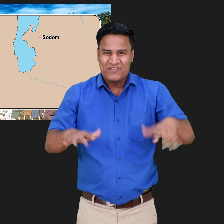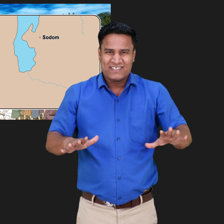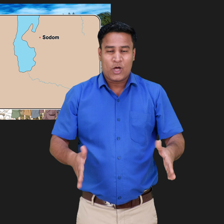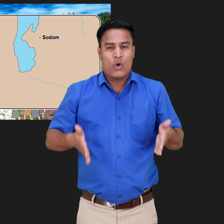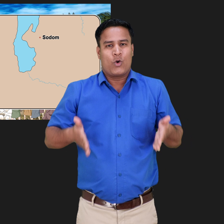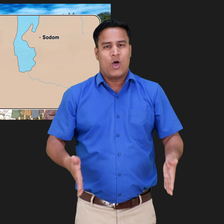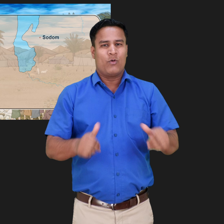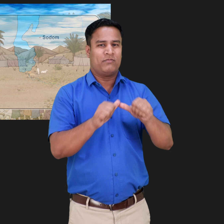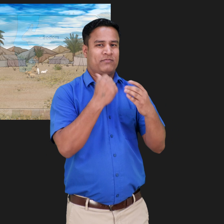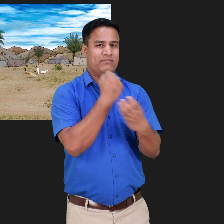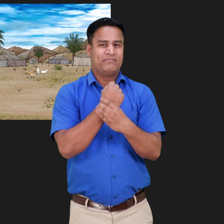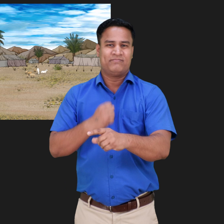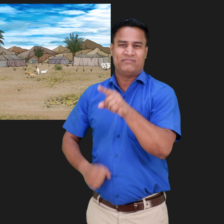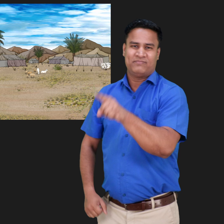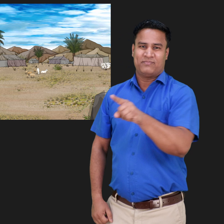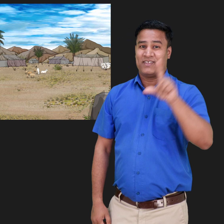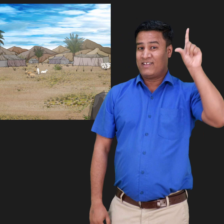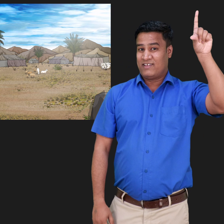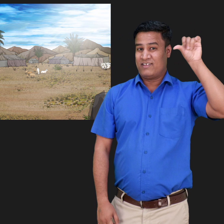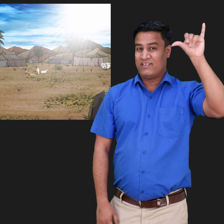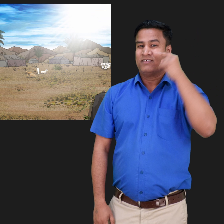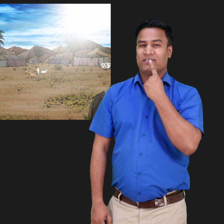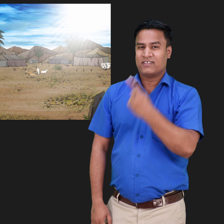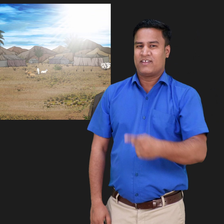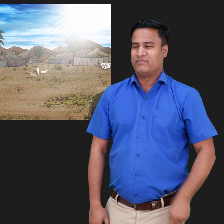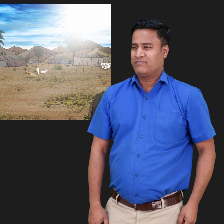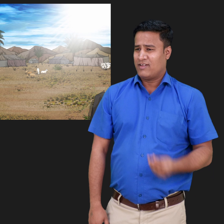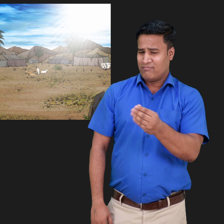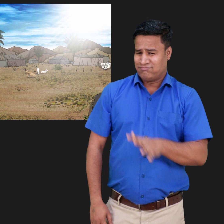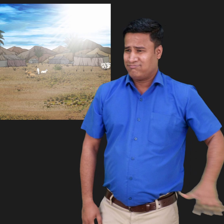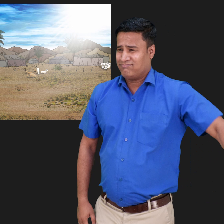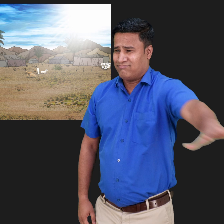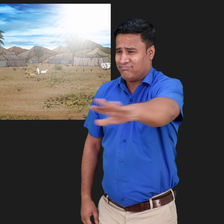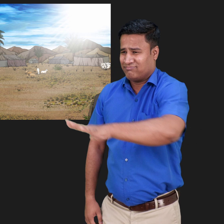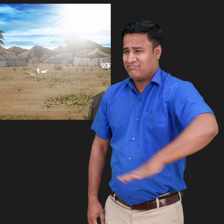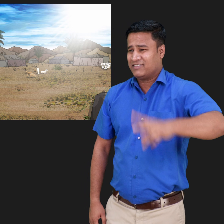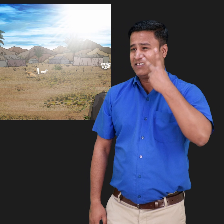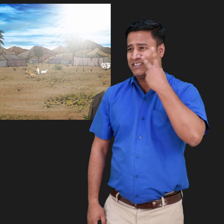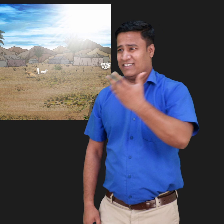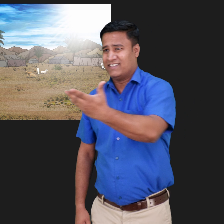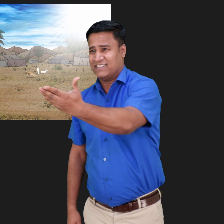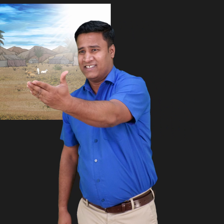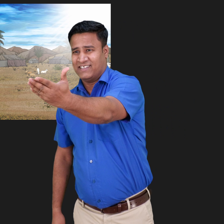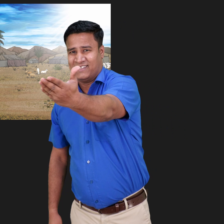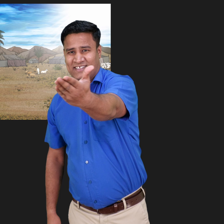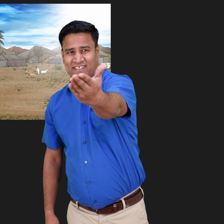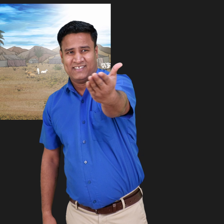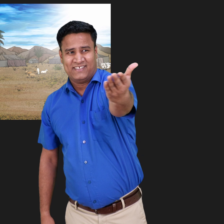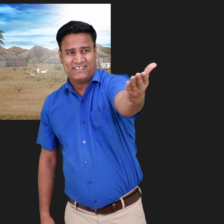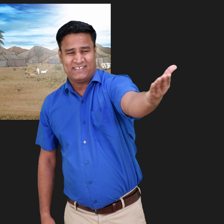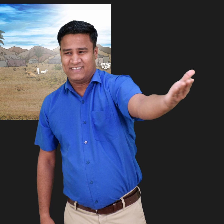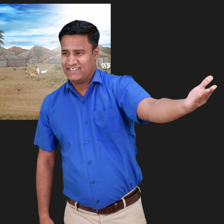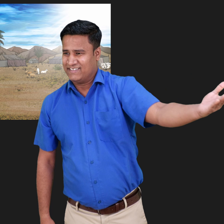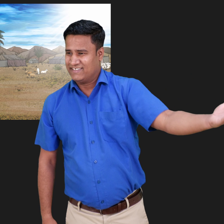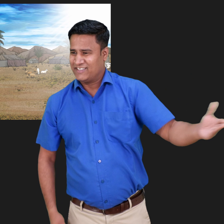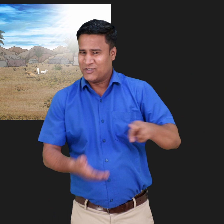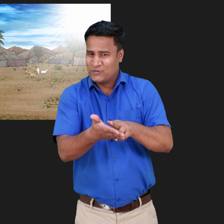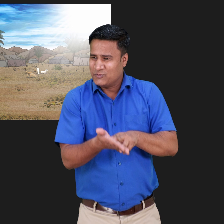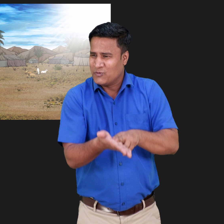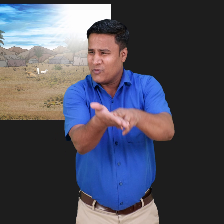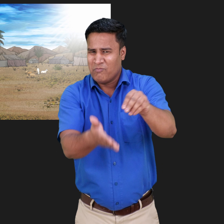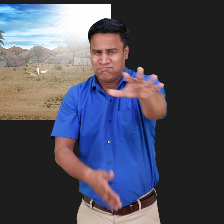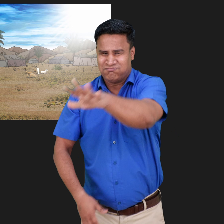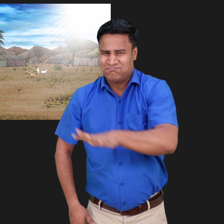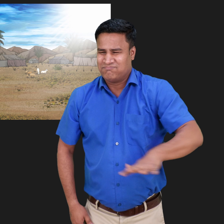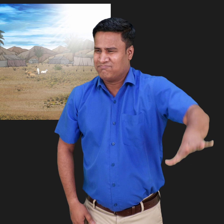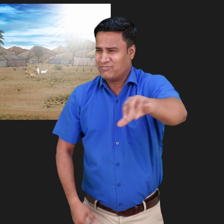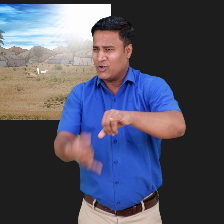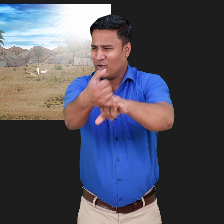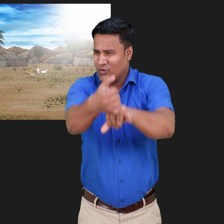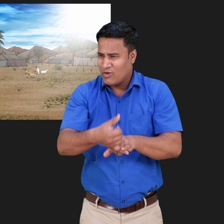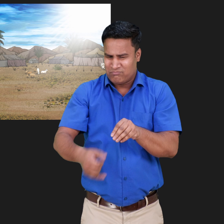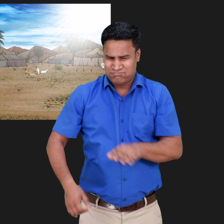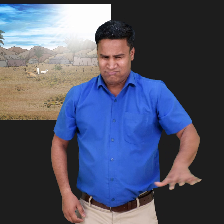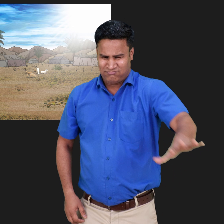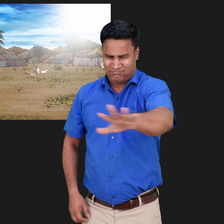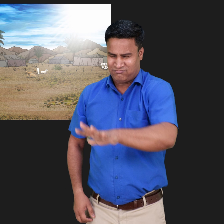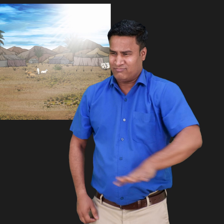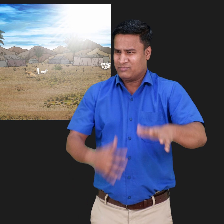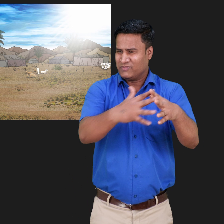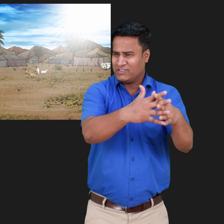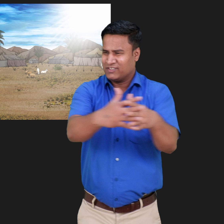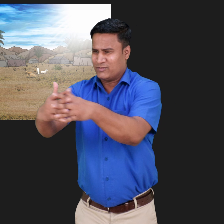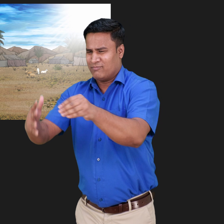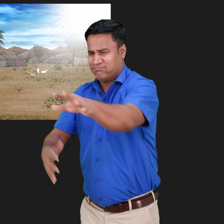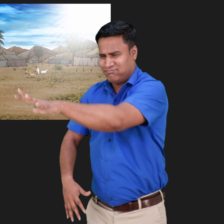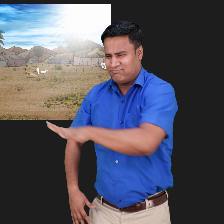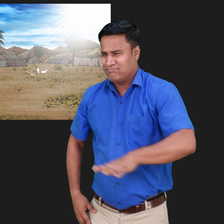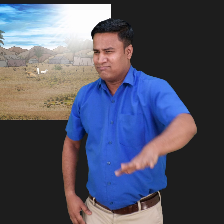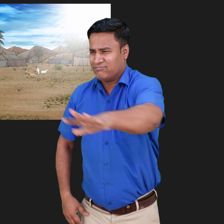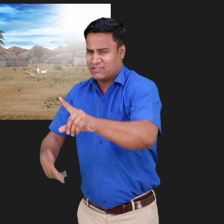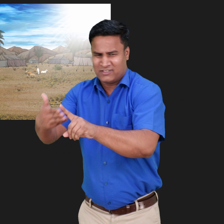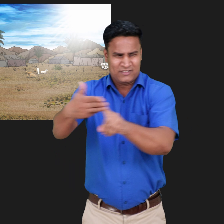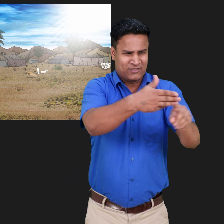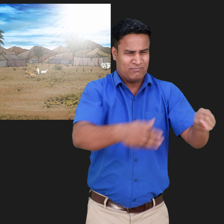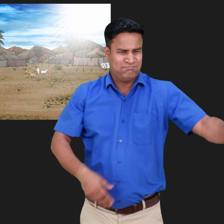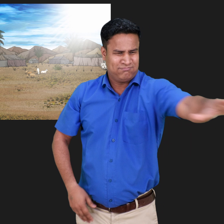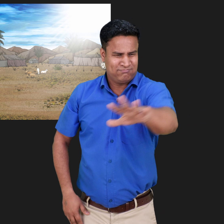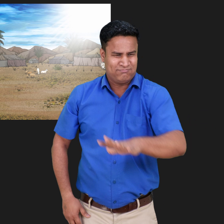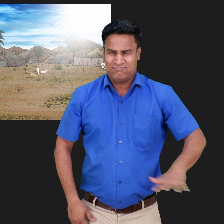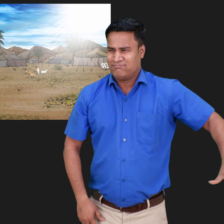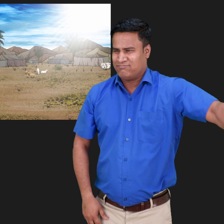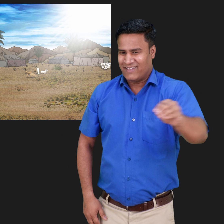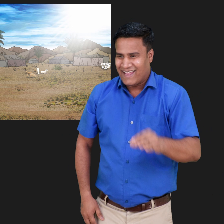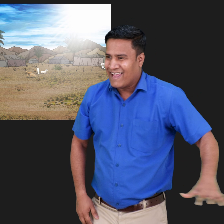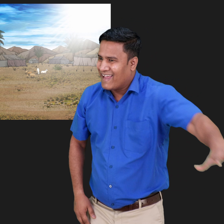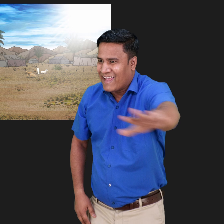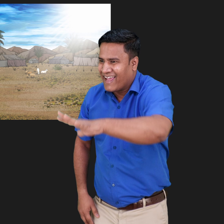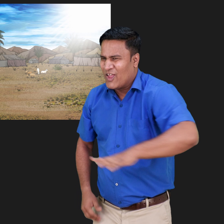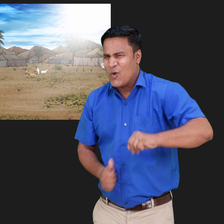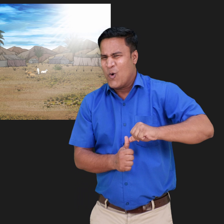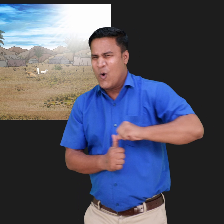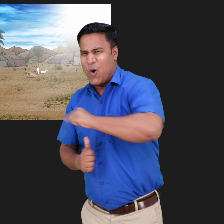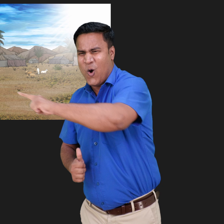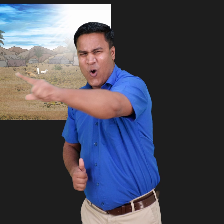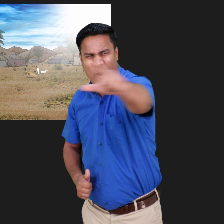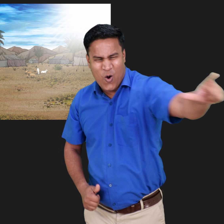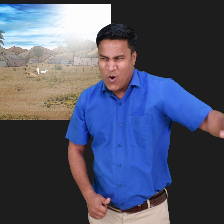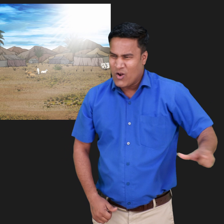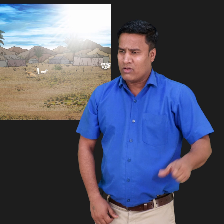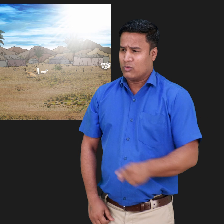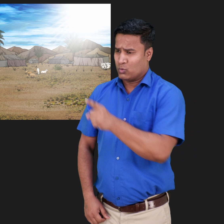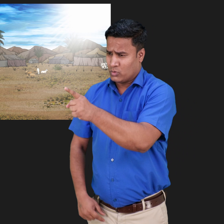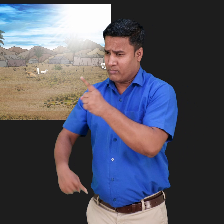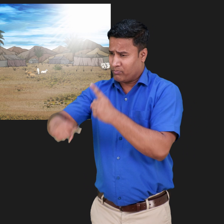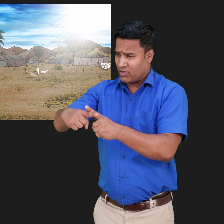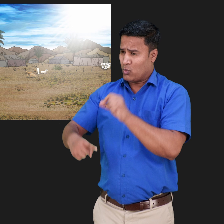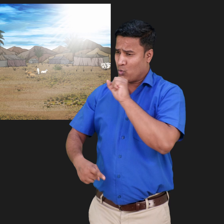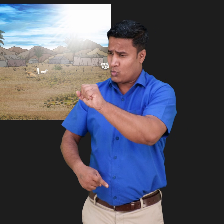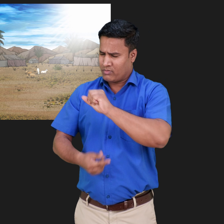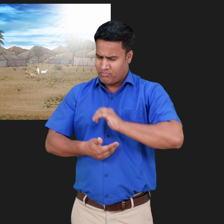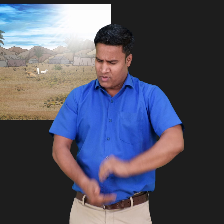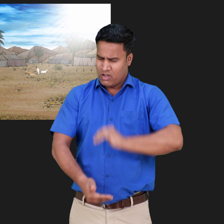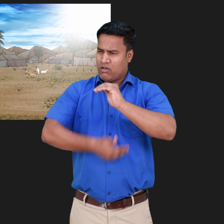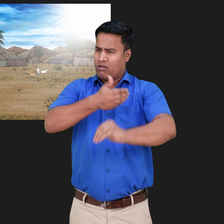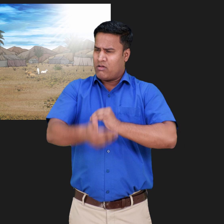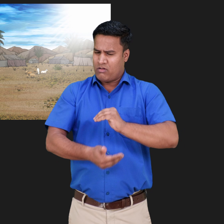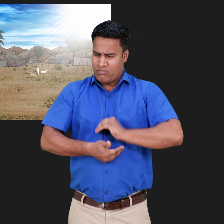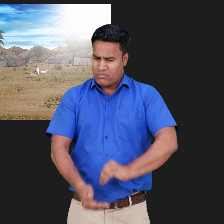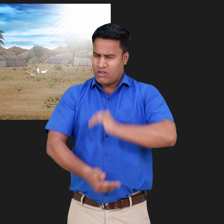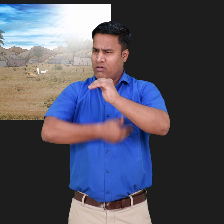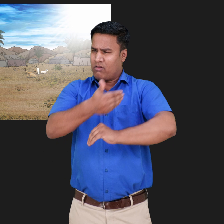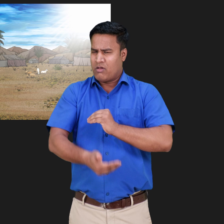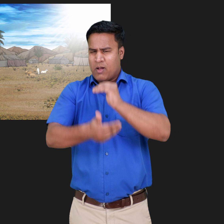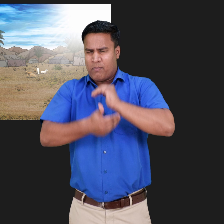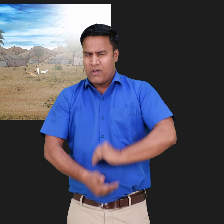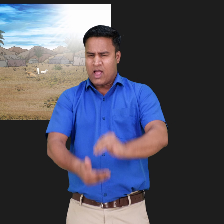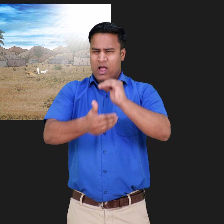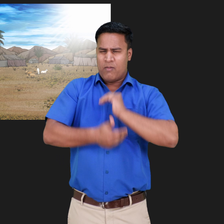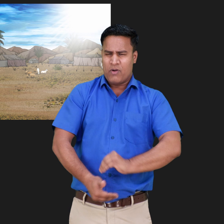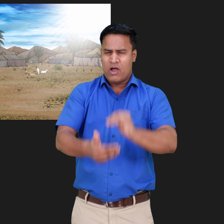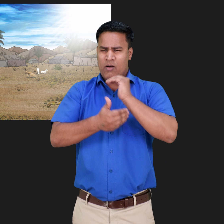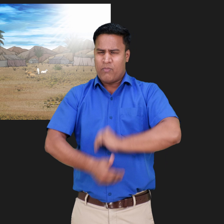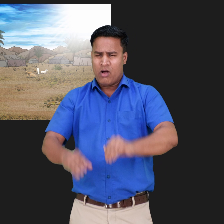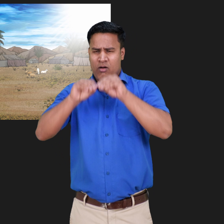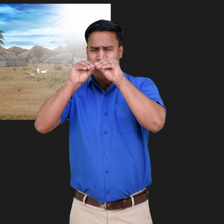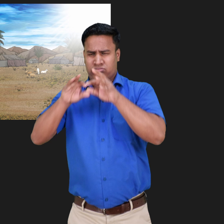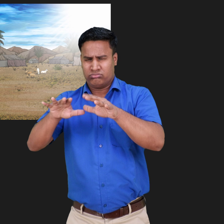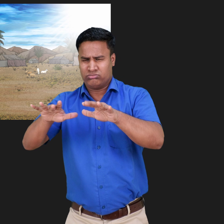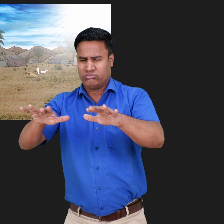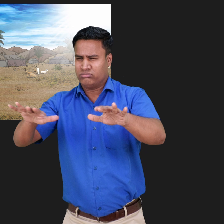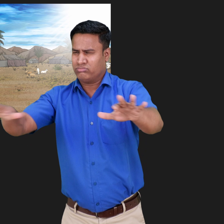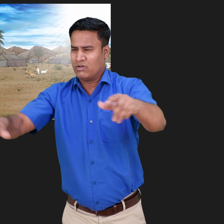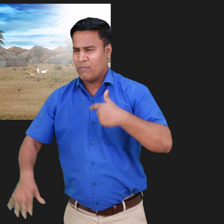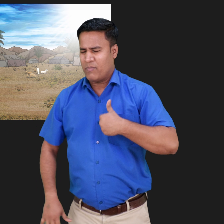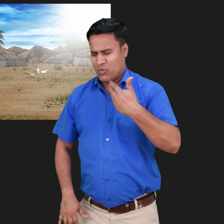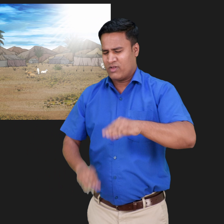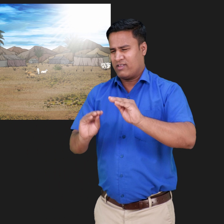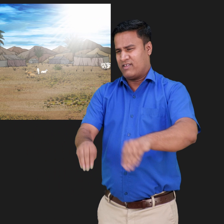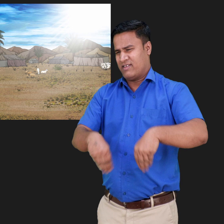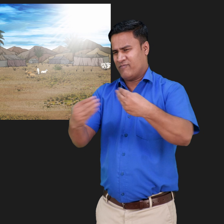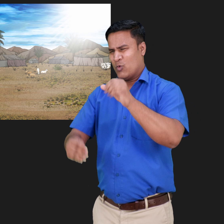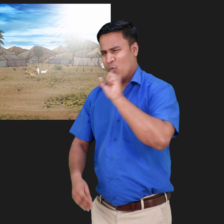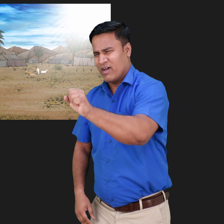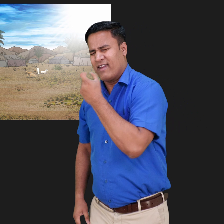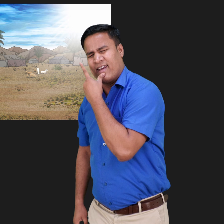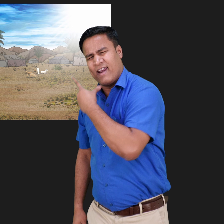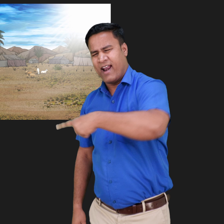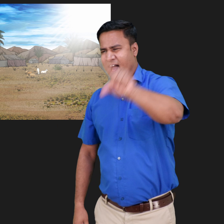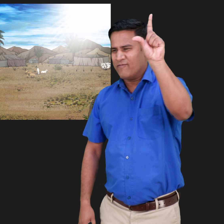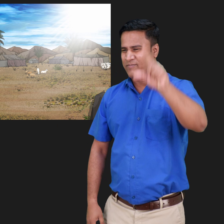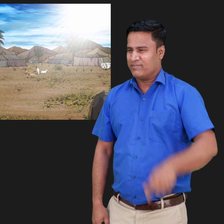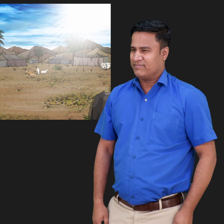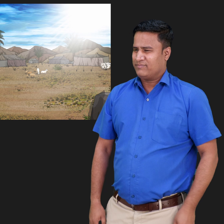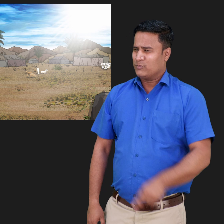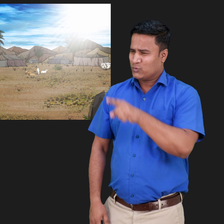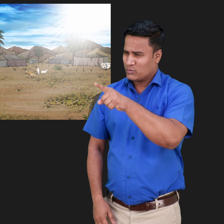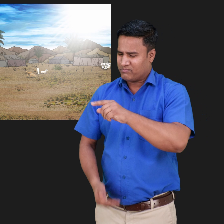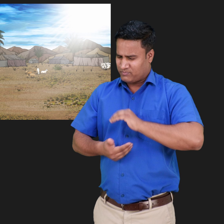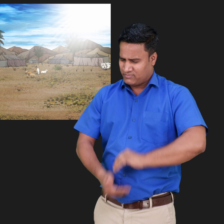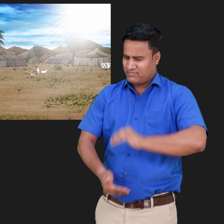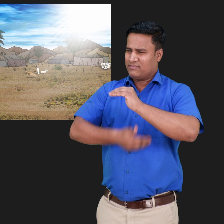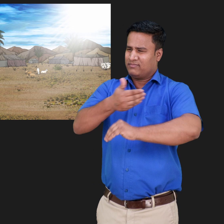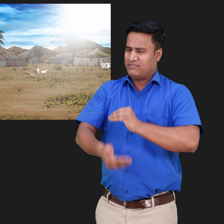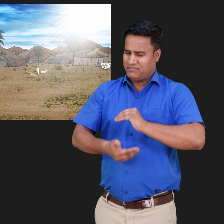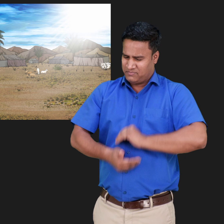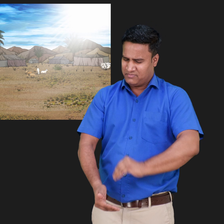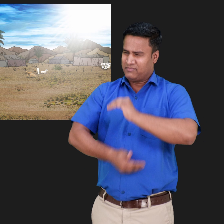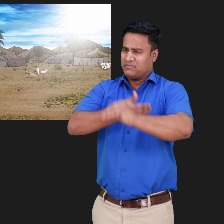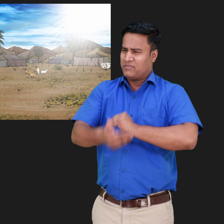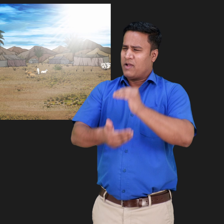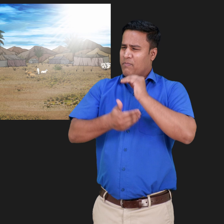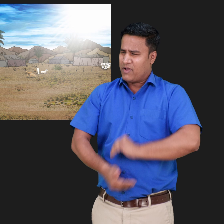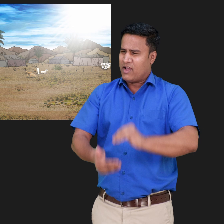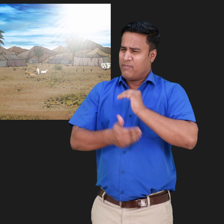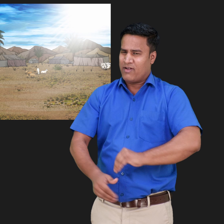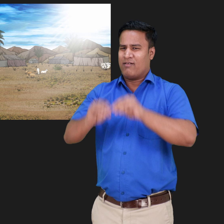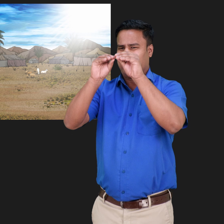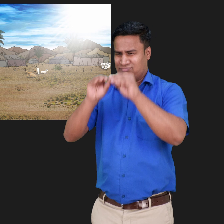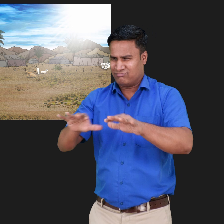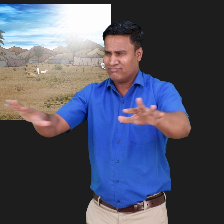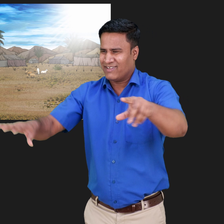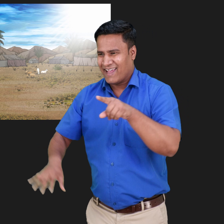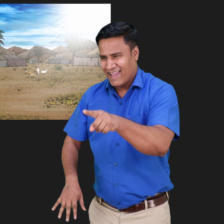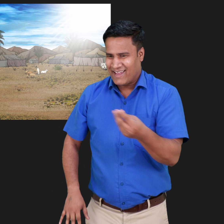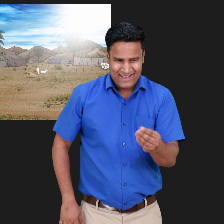After Lot had departed, the LORD said to Abram, “Now lift up your eyes from the place where you are, and look to the north and south and east and west, for all the land that you see, I will give to you and your offspring forever.